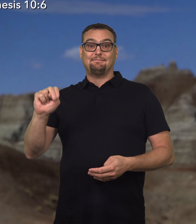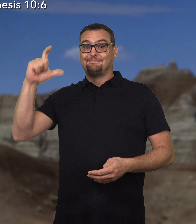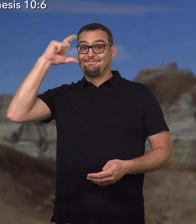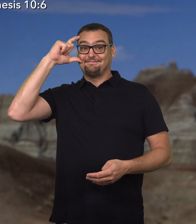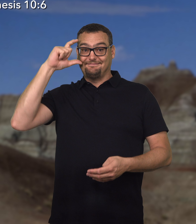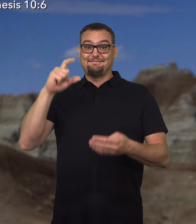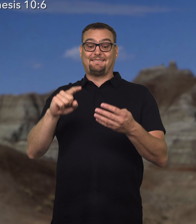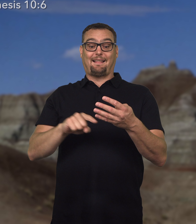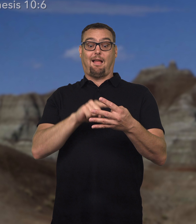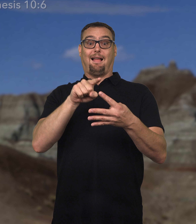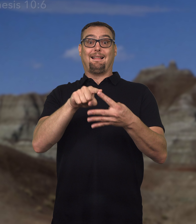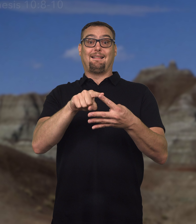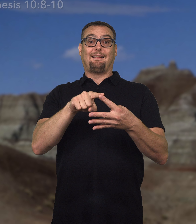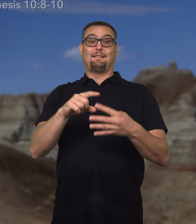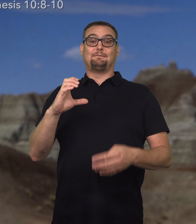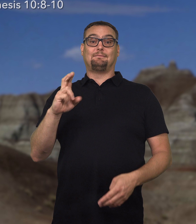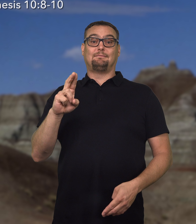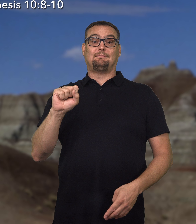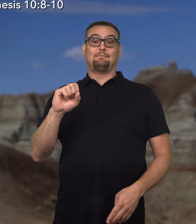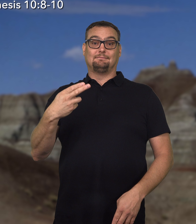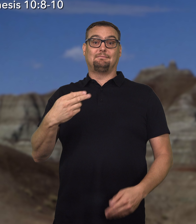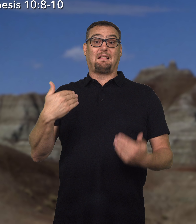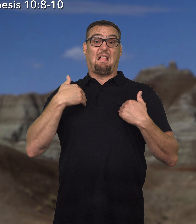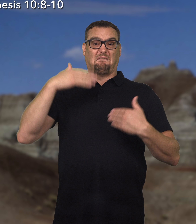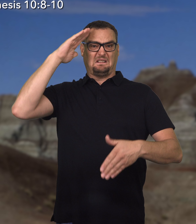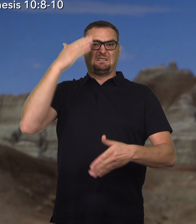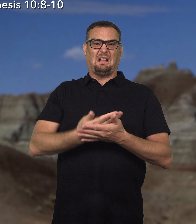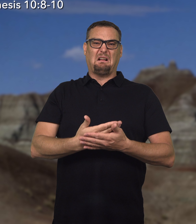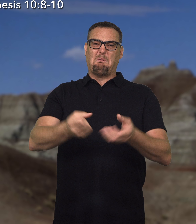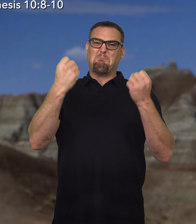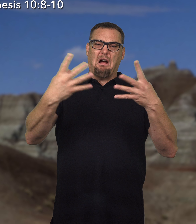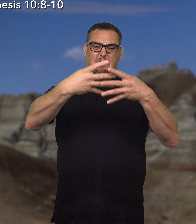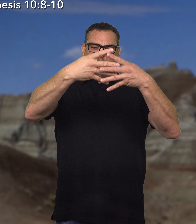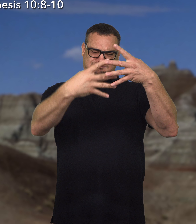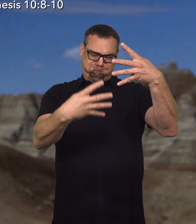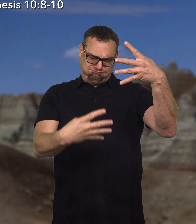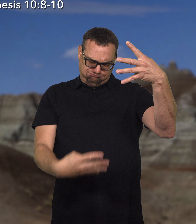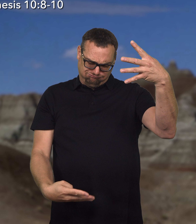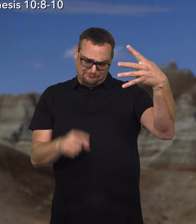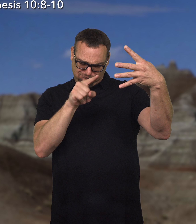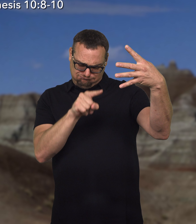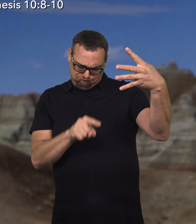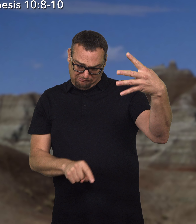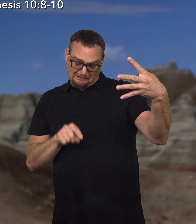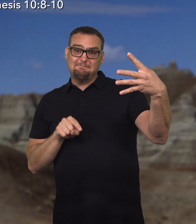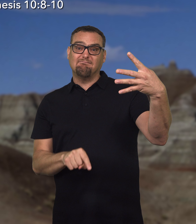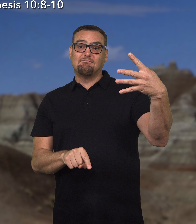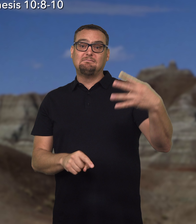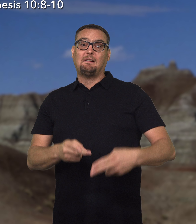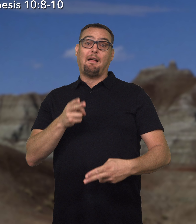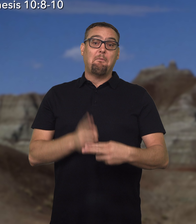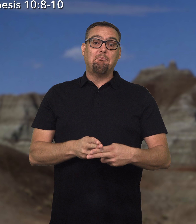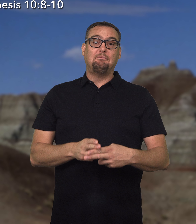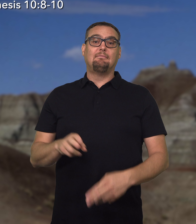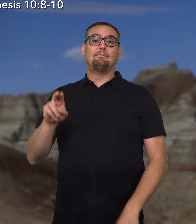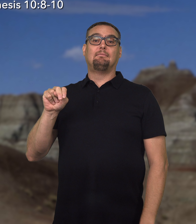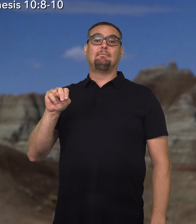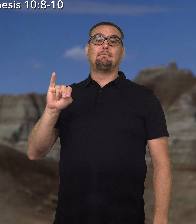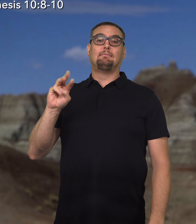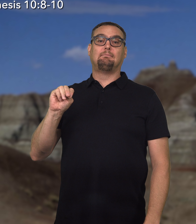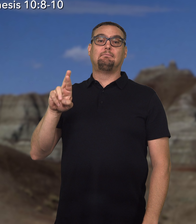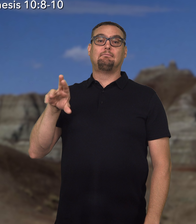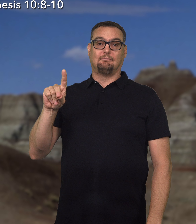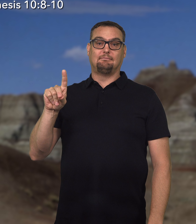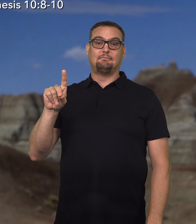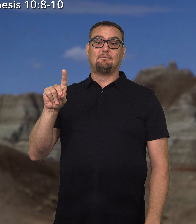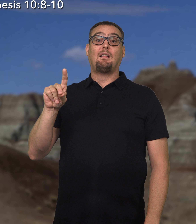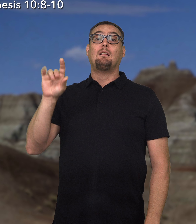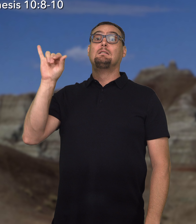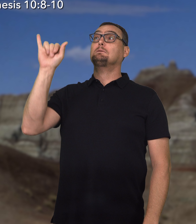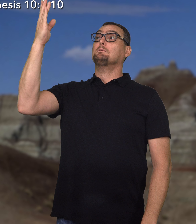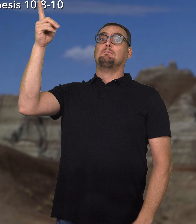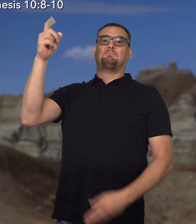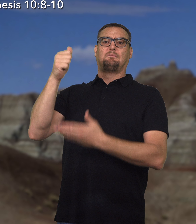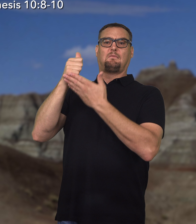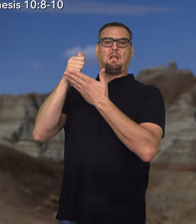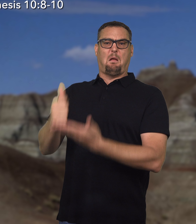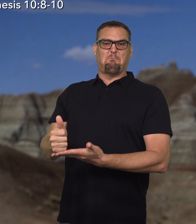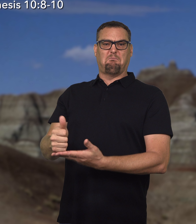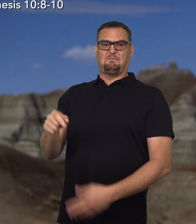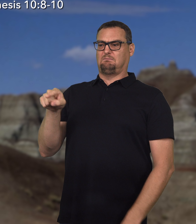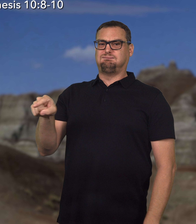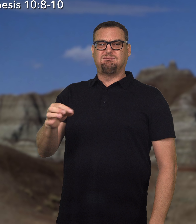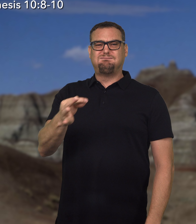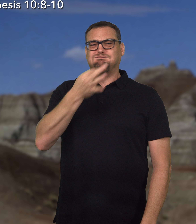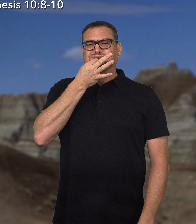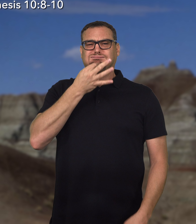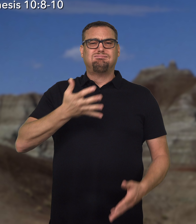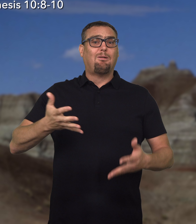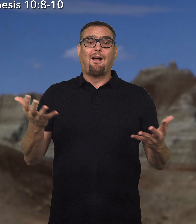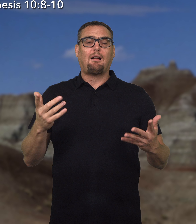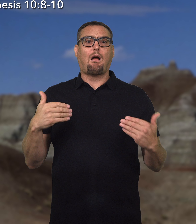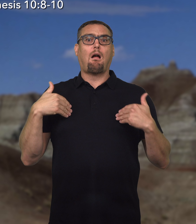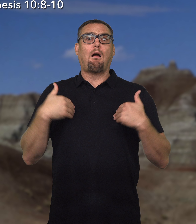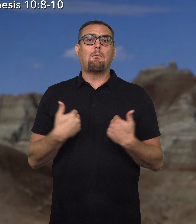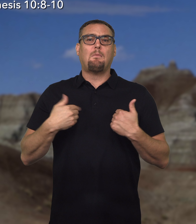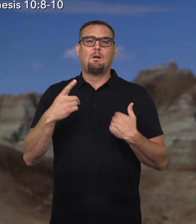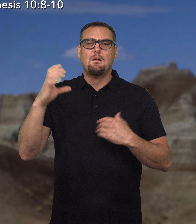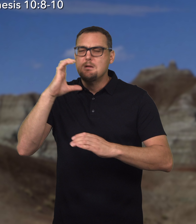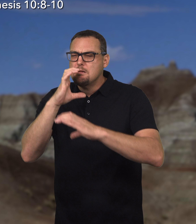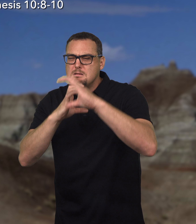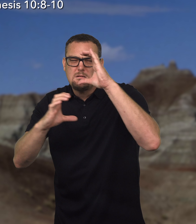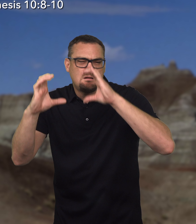Cush was the father of Nimrod, who began to be a mighty one on the earth.